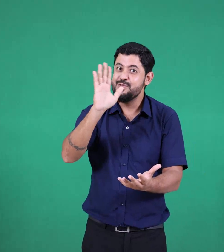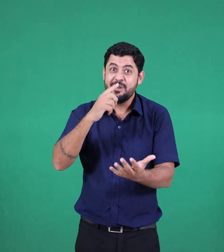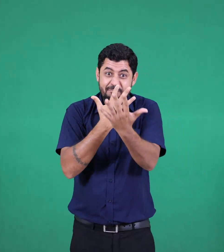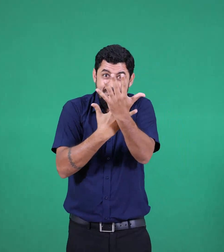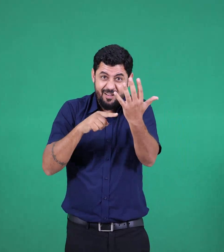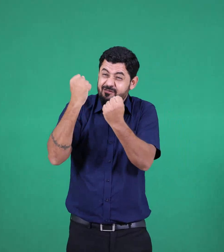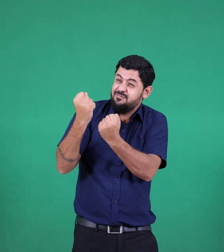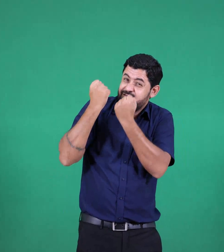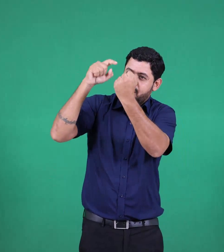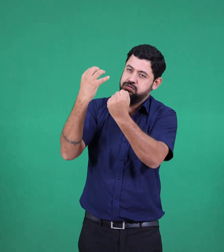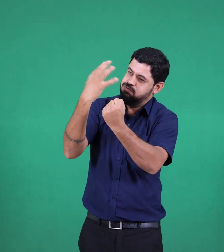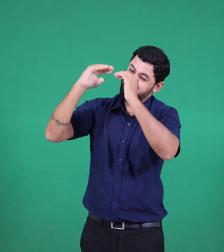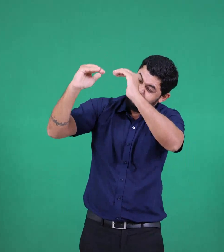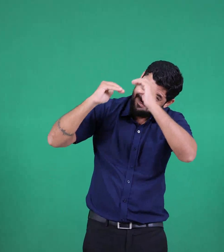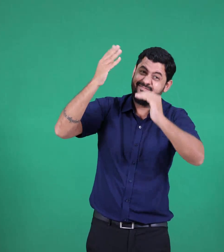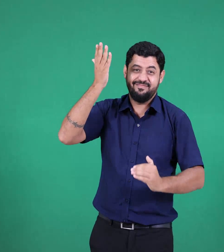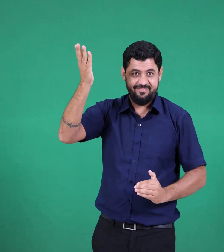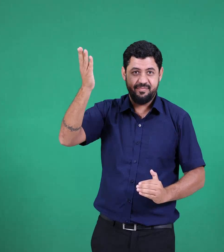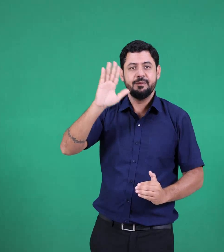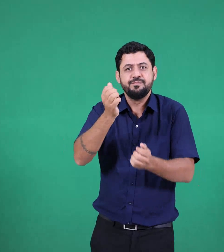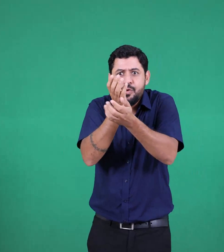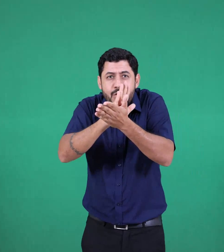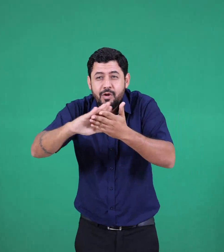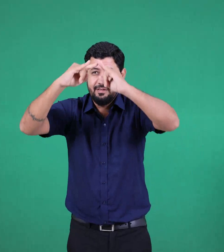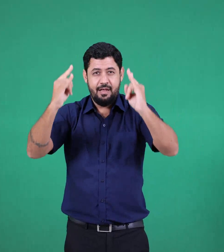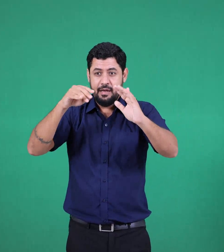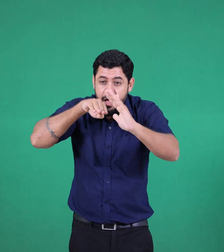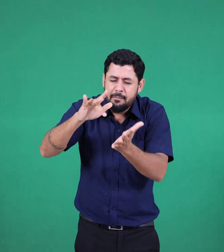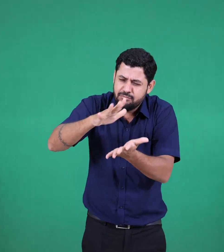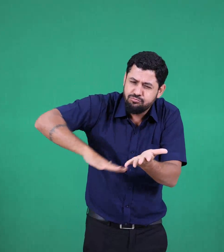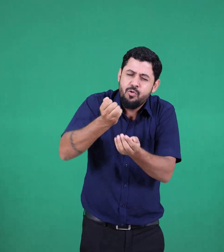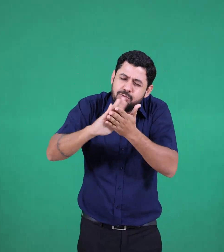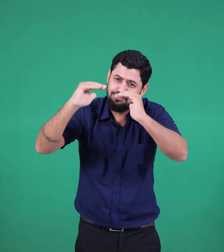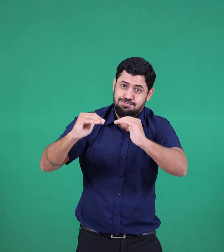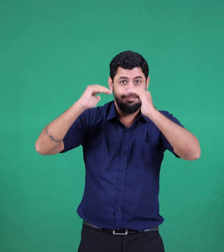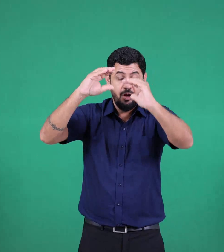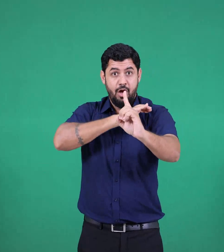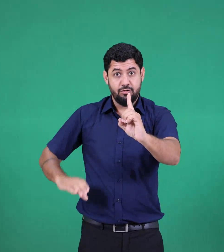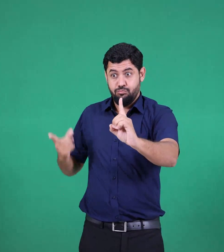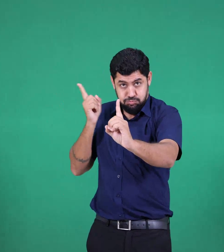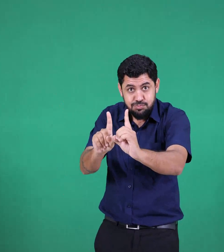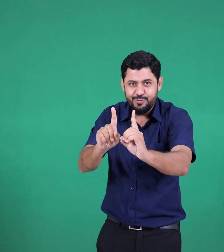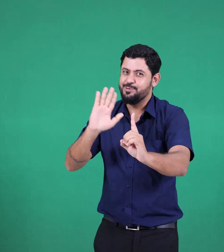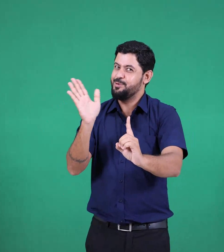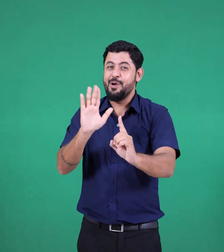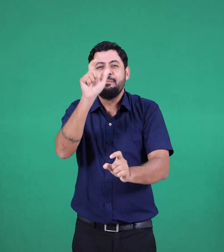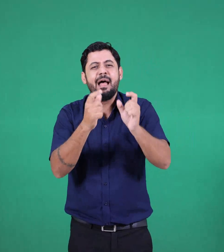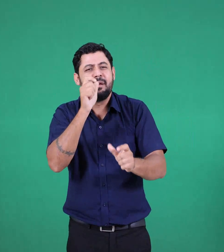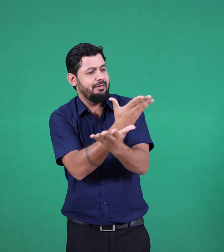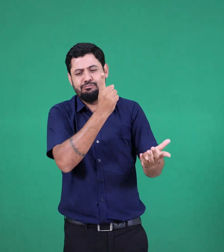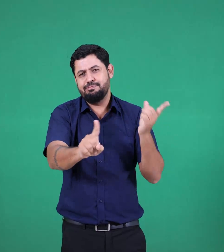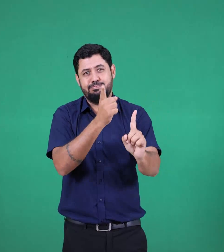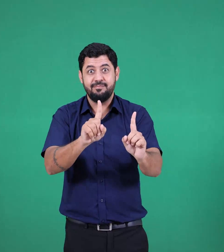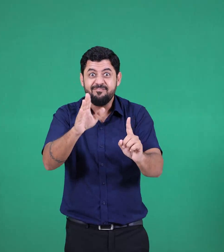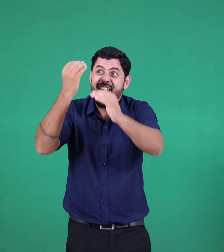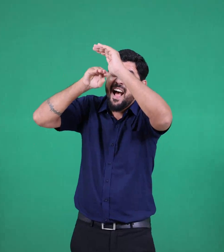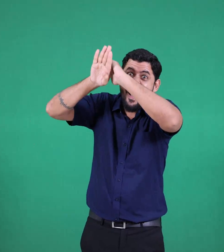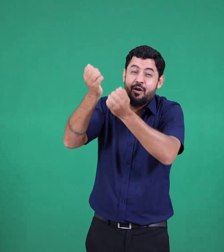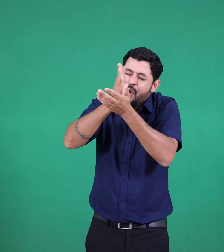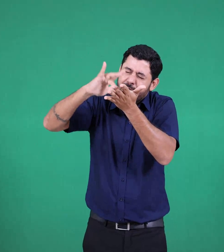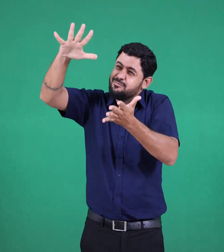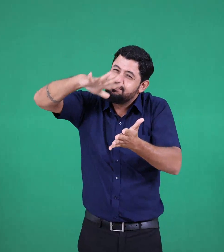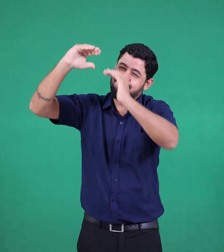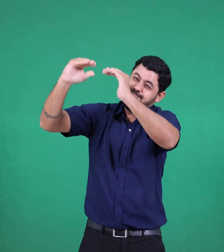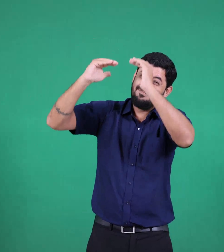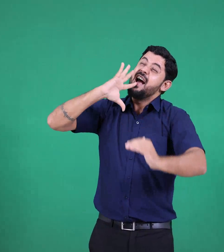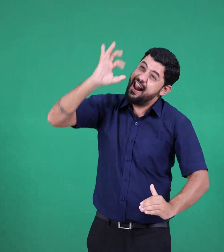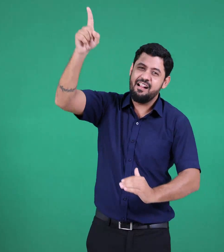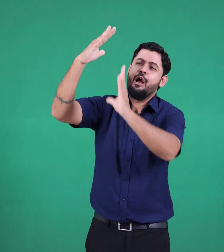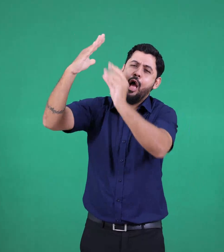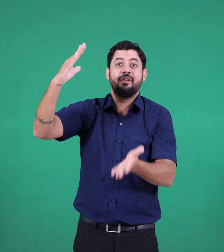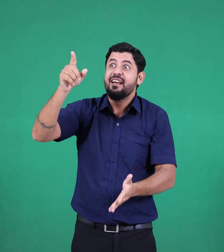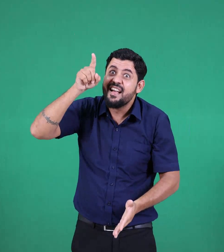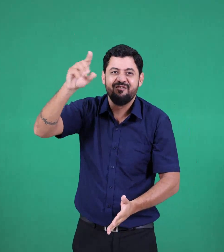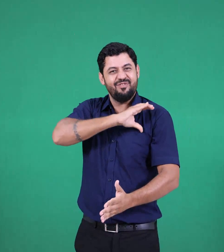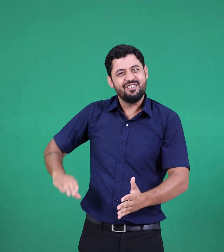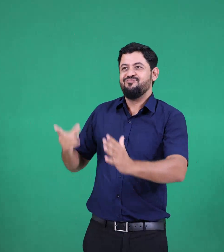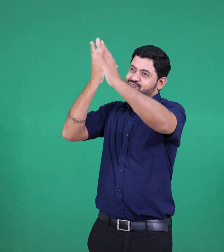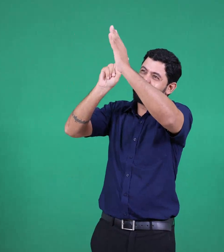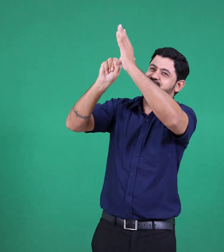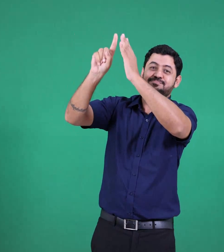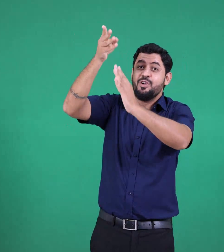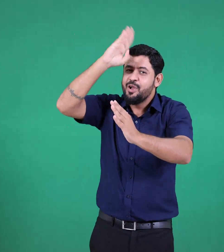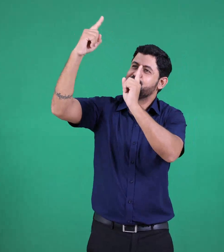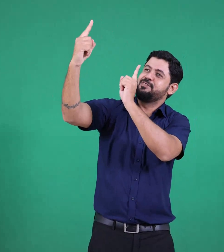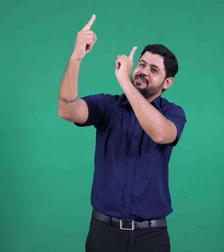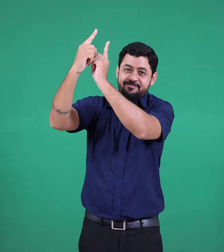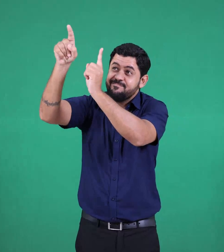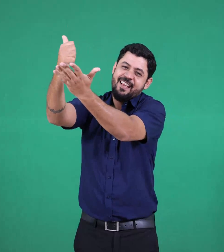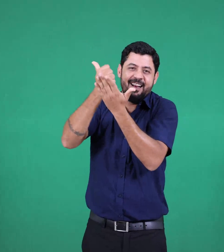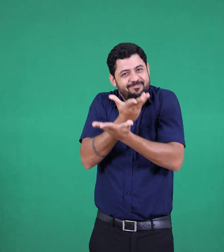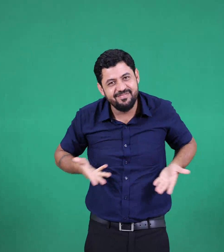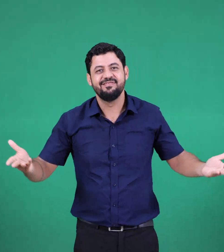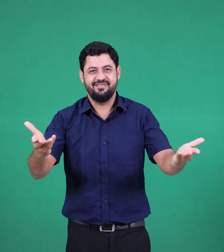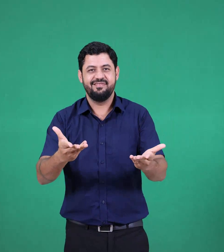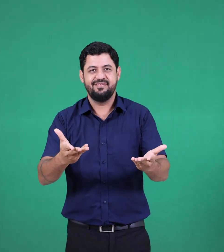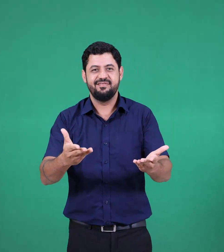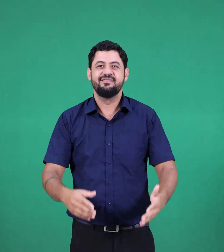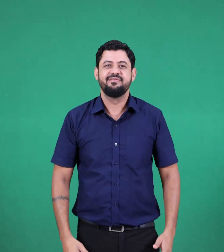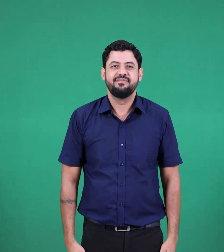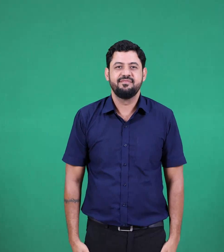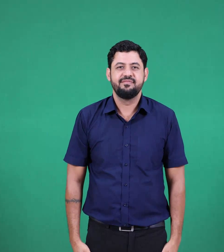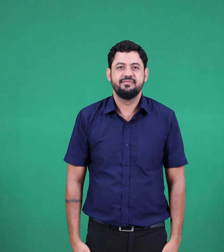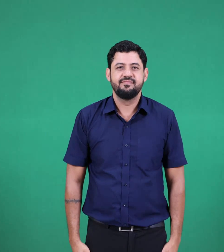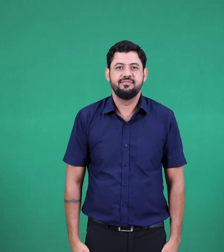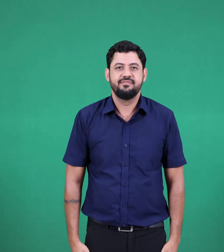For Christ did not enter a man-made copy of the true sanctuary, but He entered heaven itself, now to appear on our behalf in the presence of God.